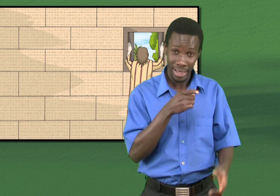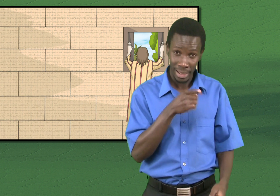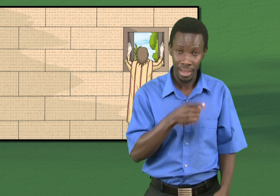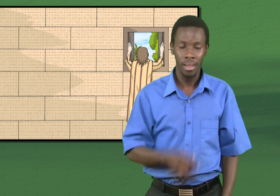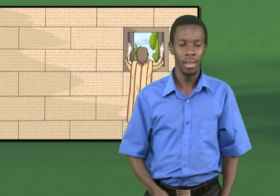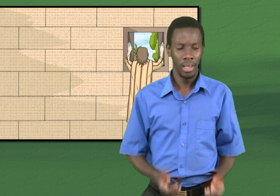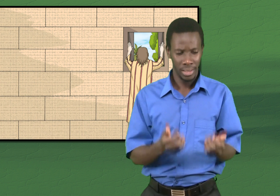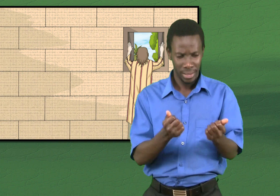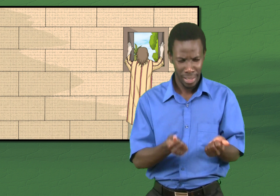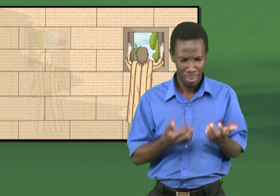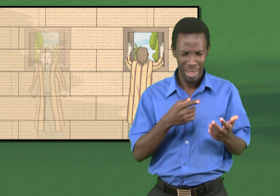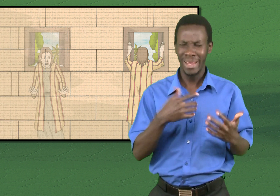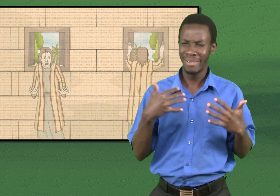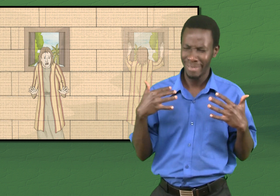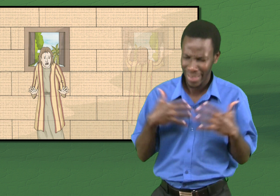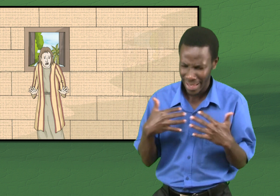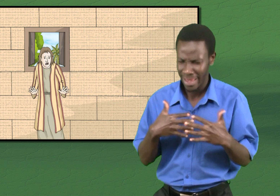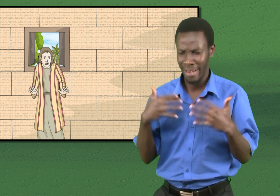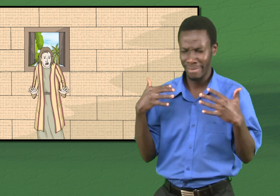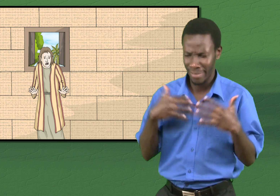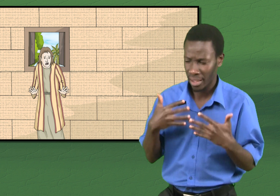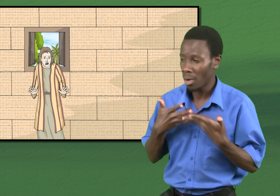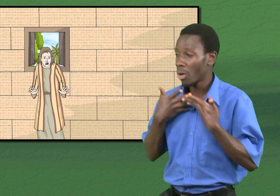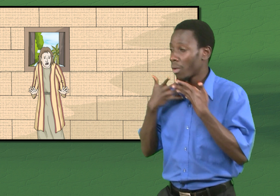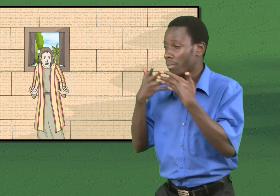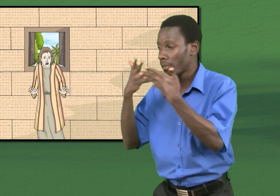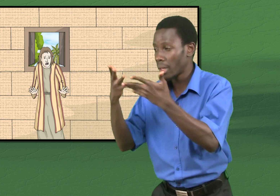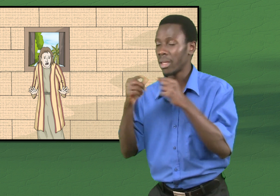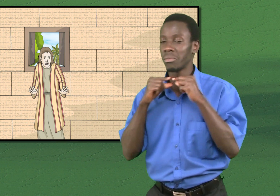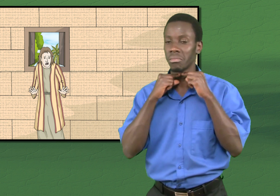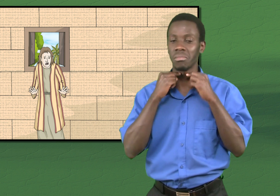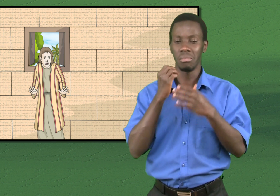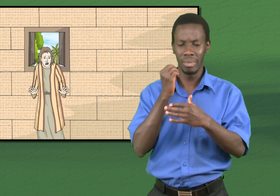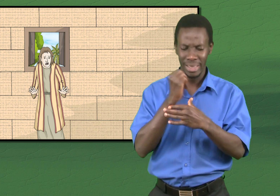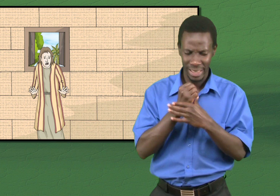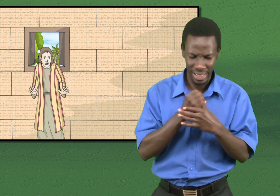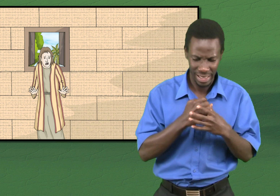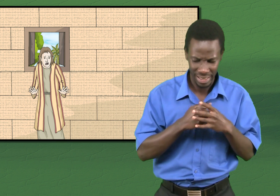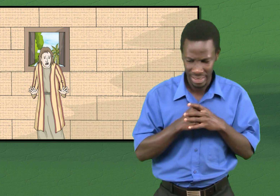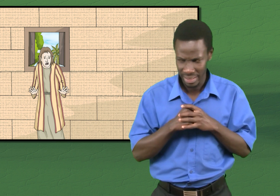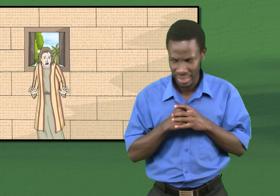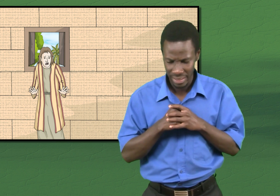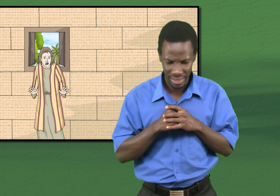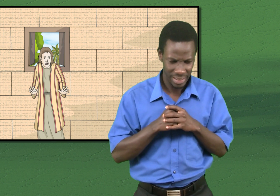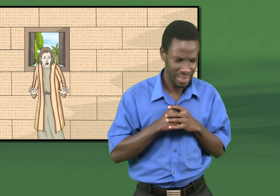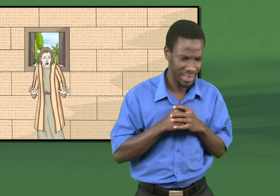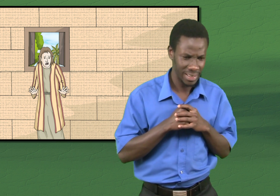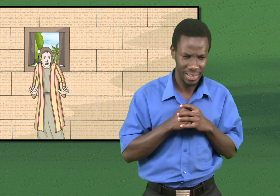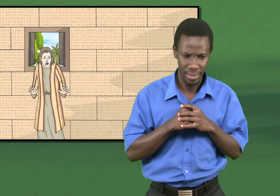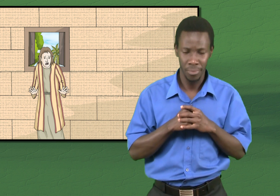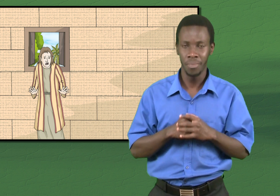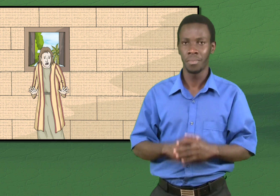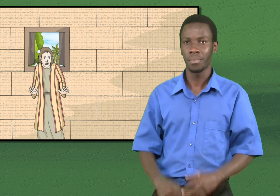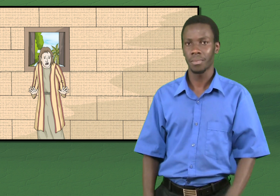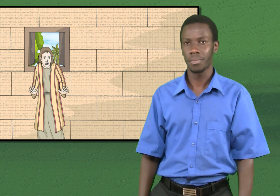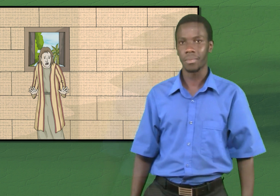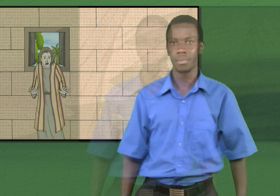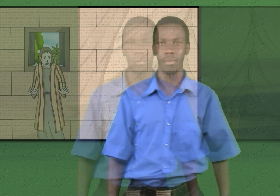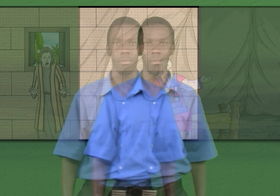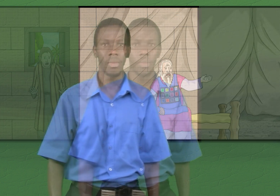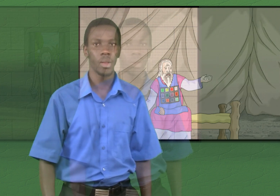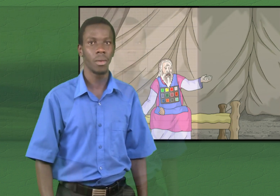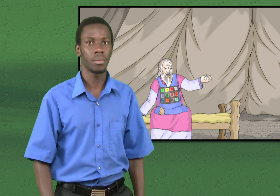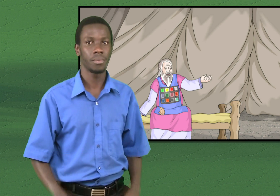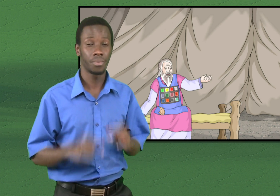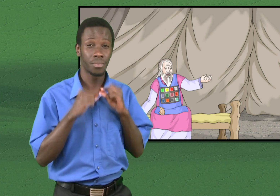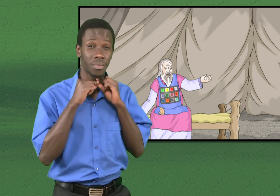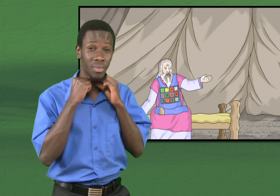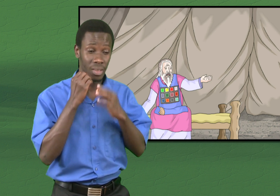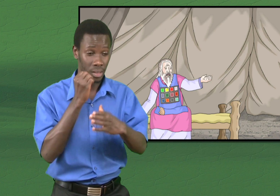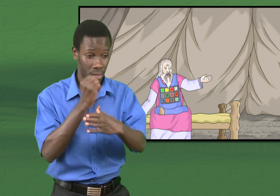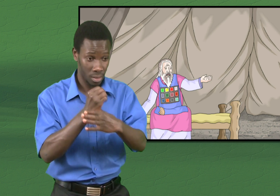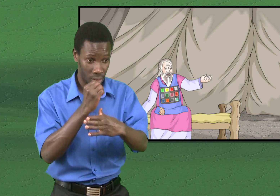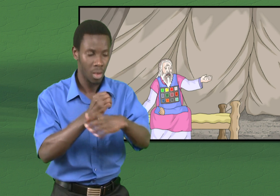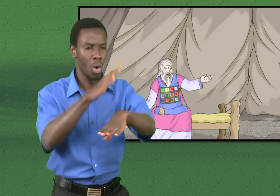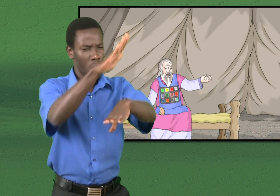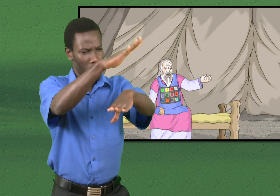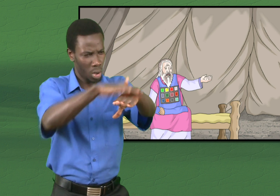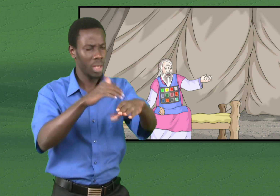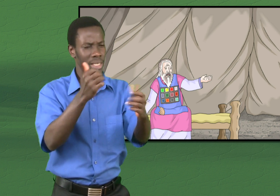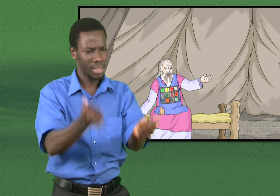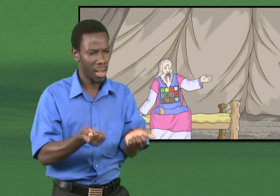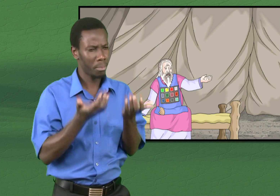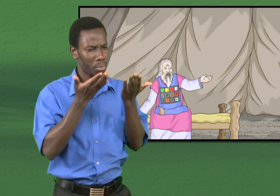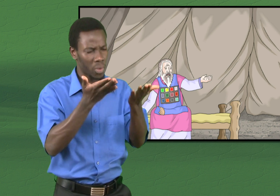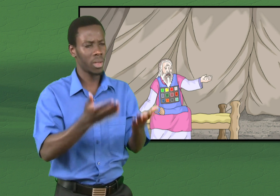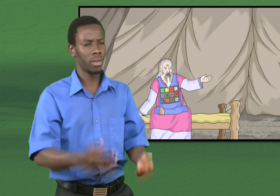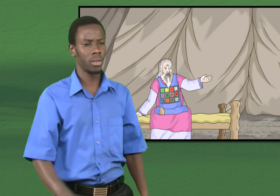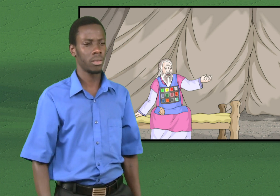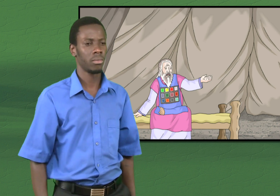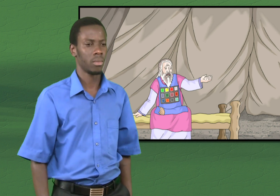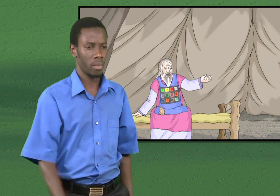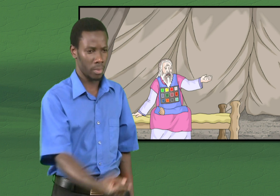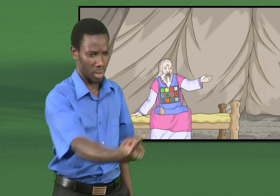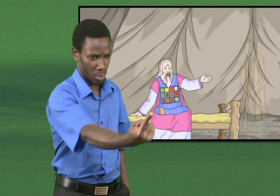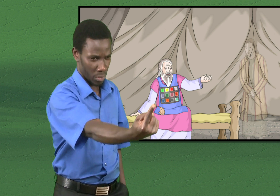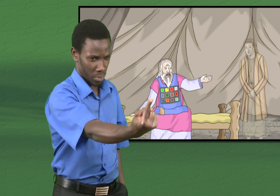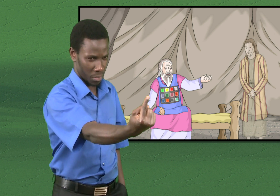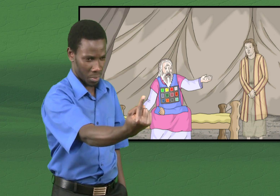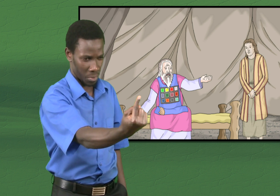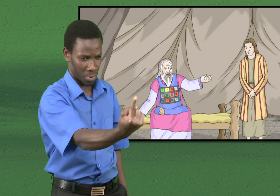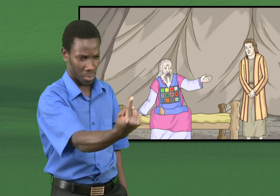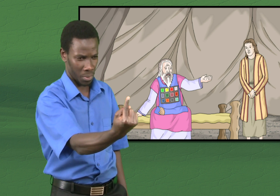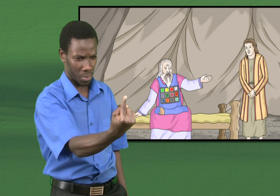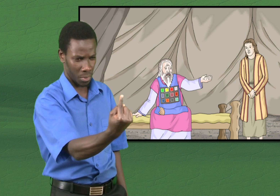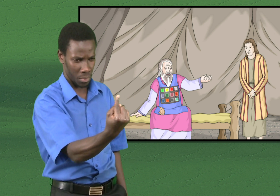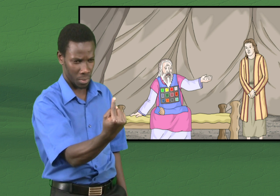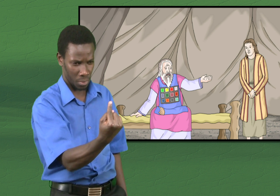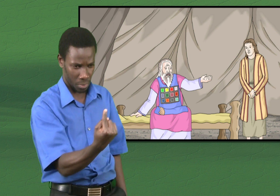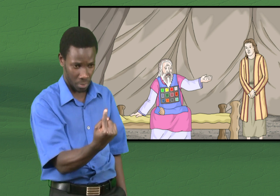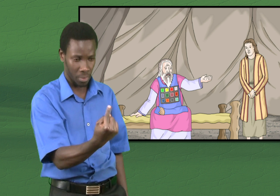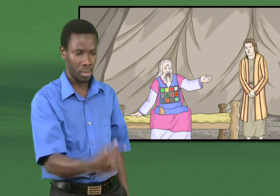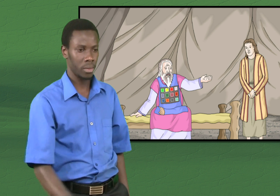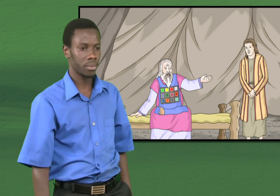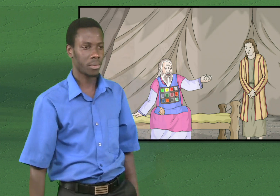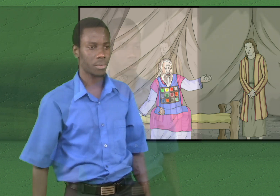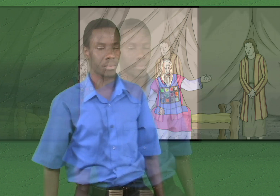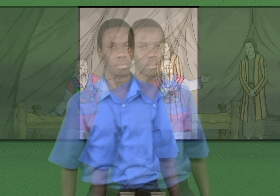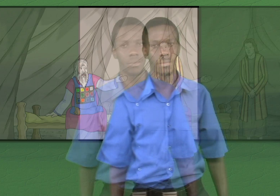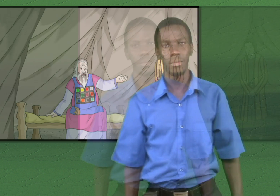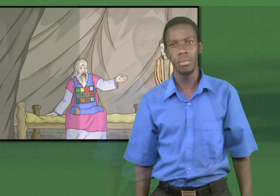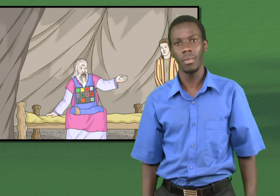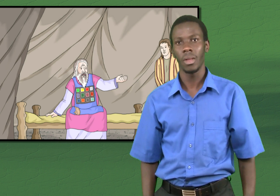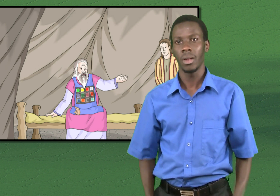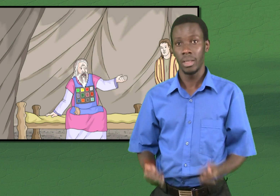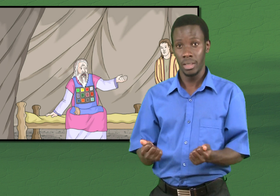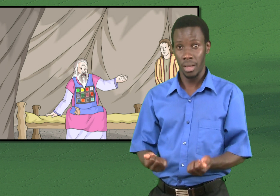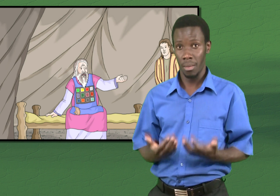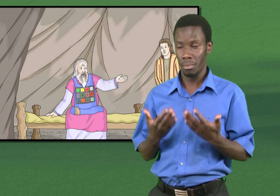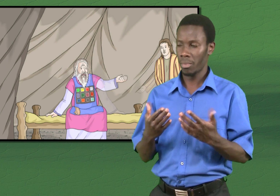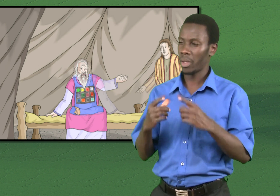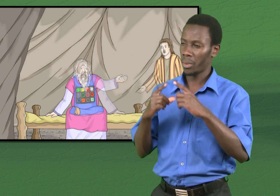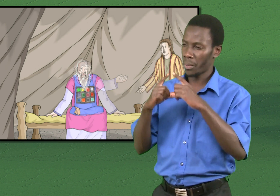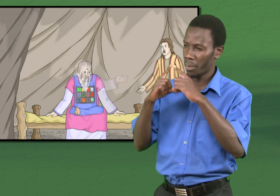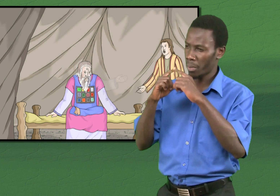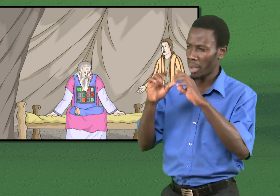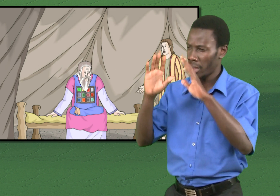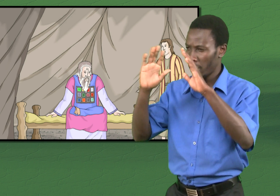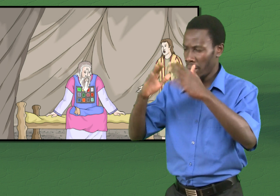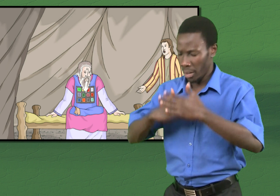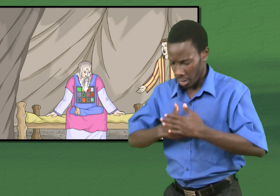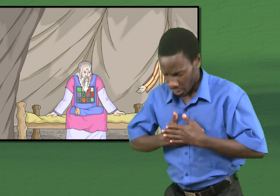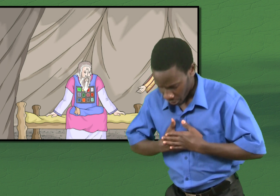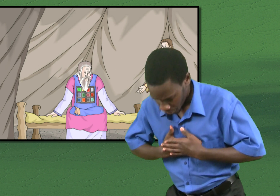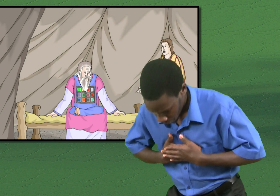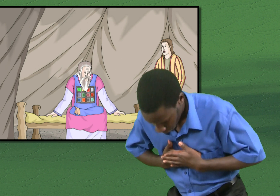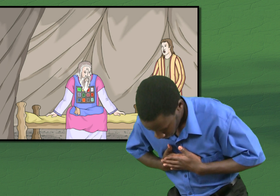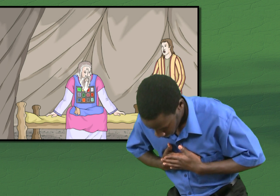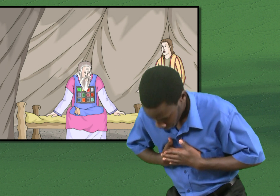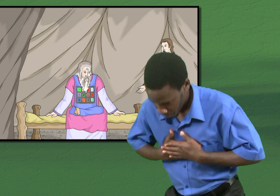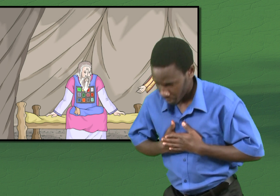He was afraid to tell Eli the vision, but Eli called to him and said, “Samuel, my son.”